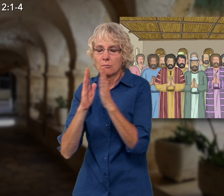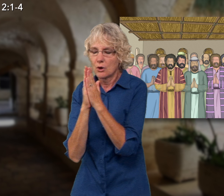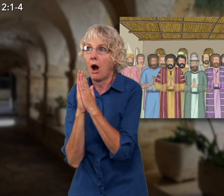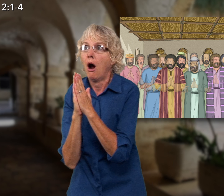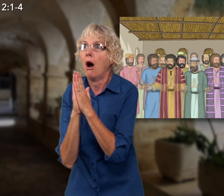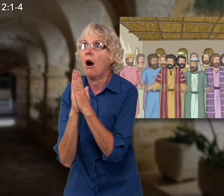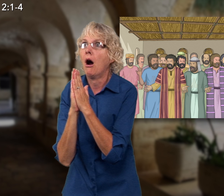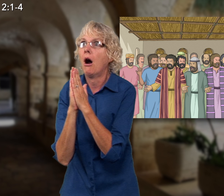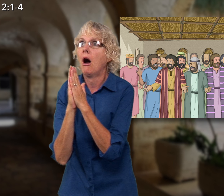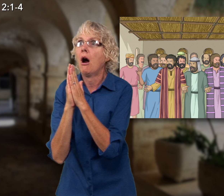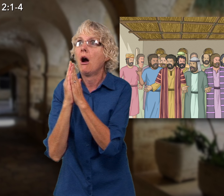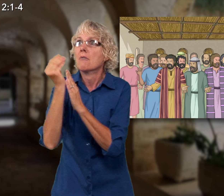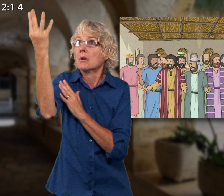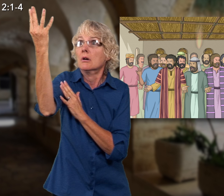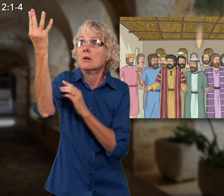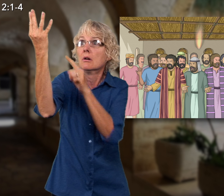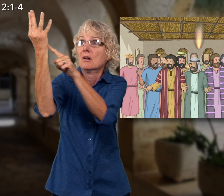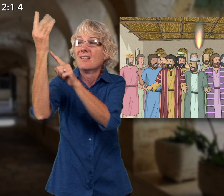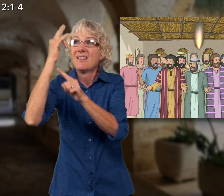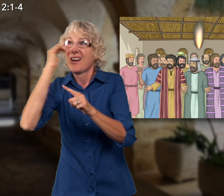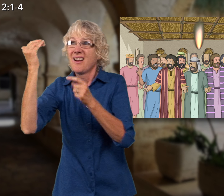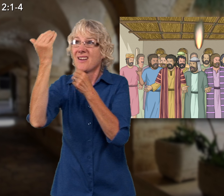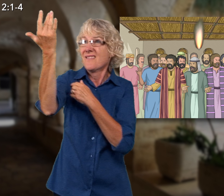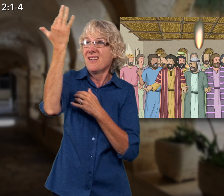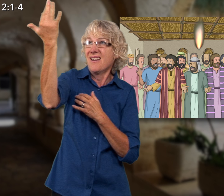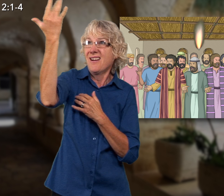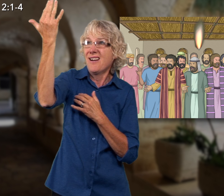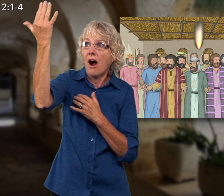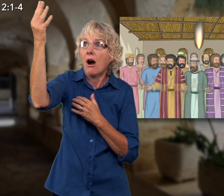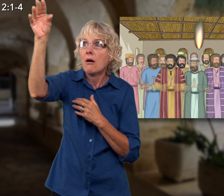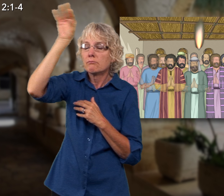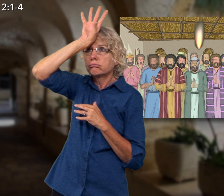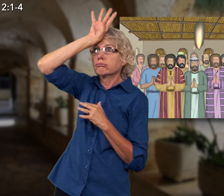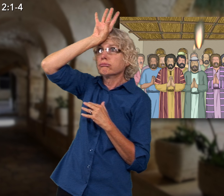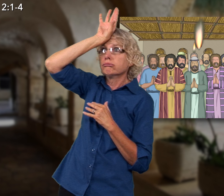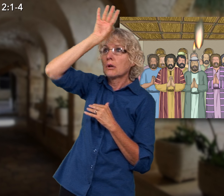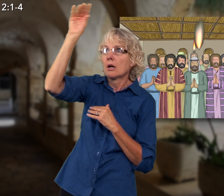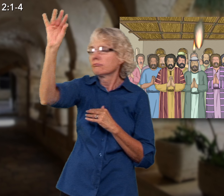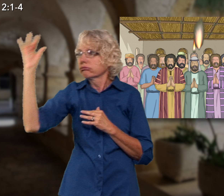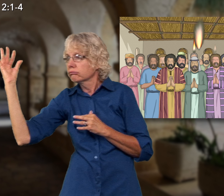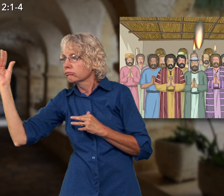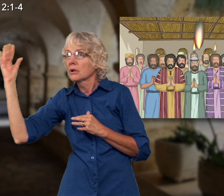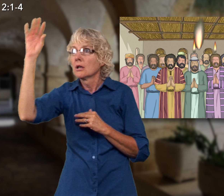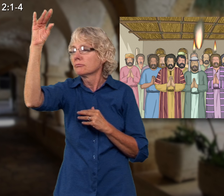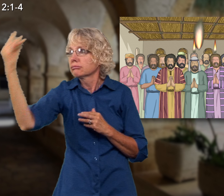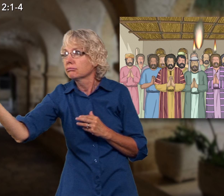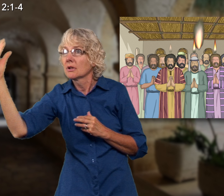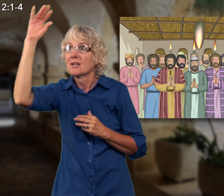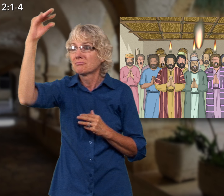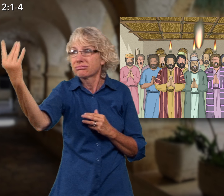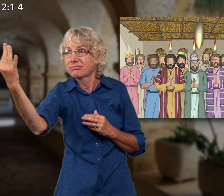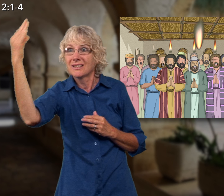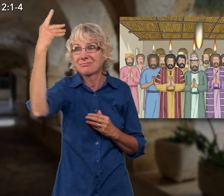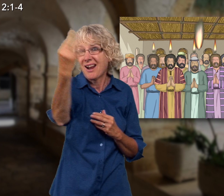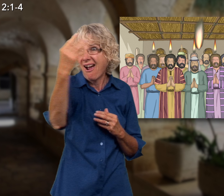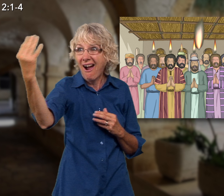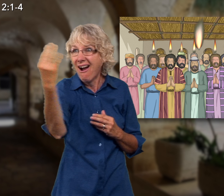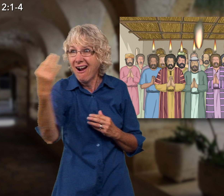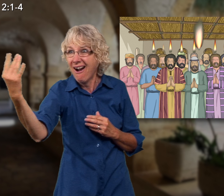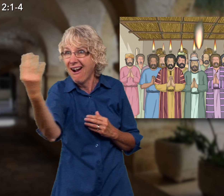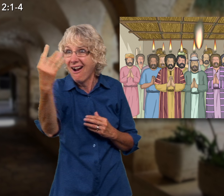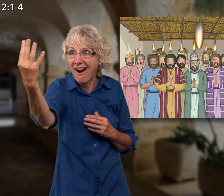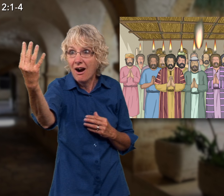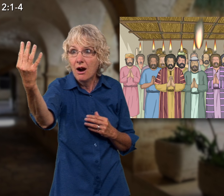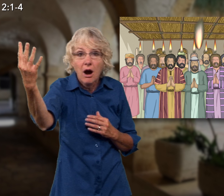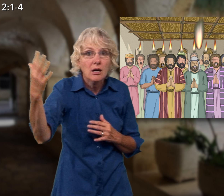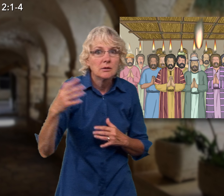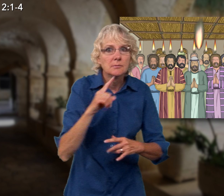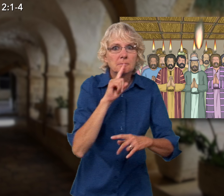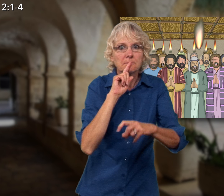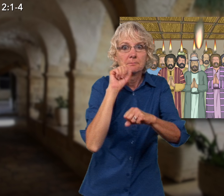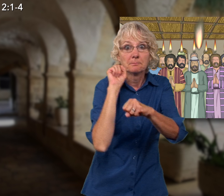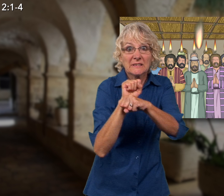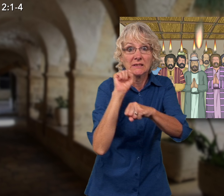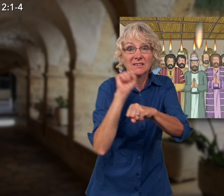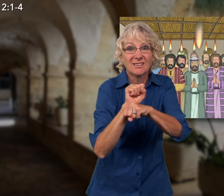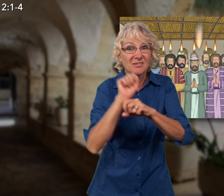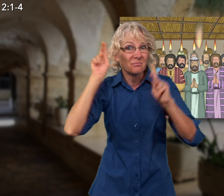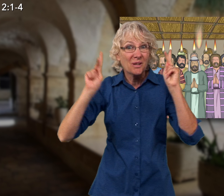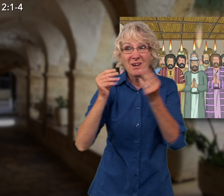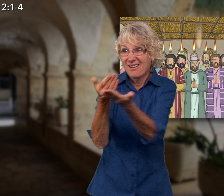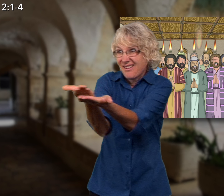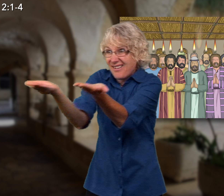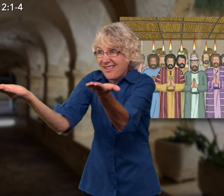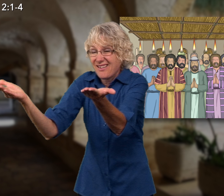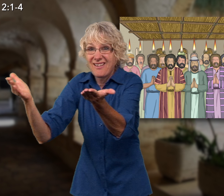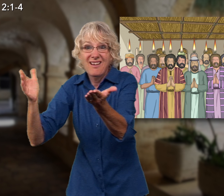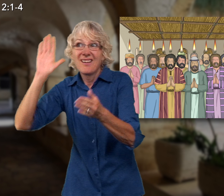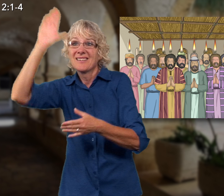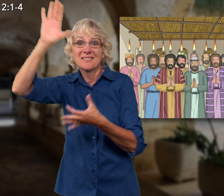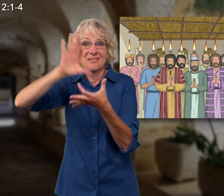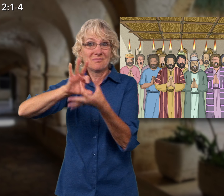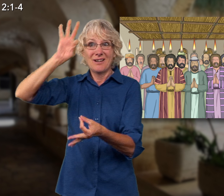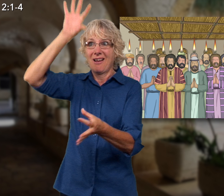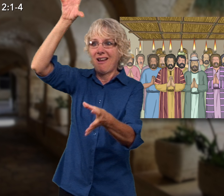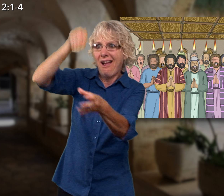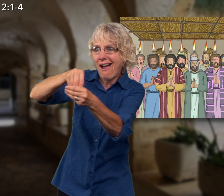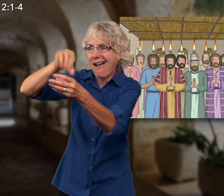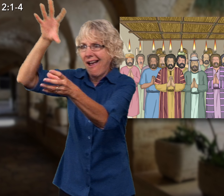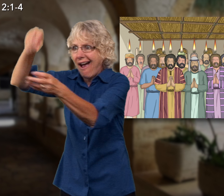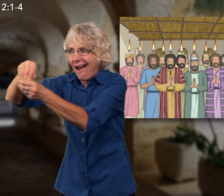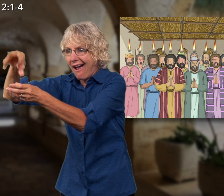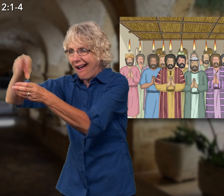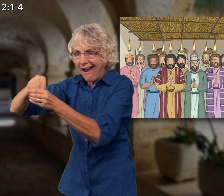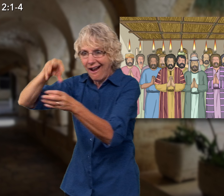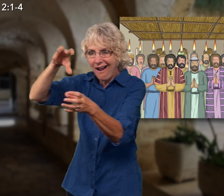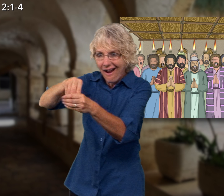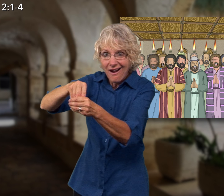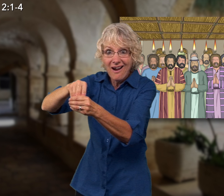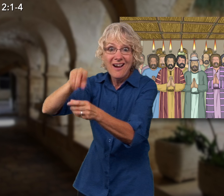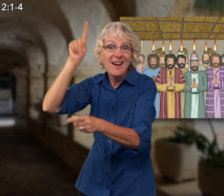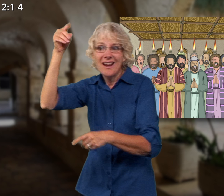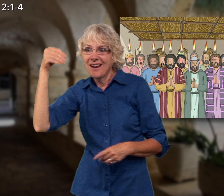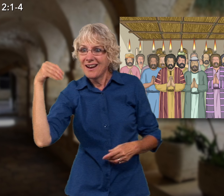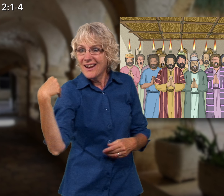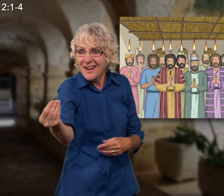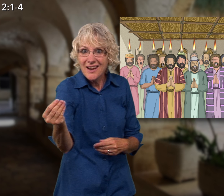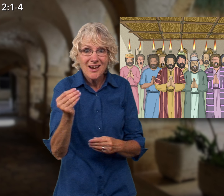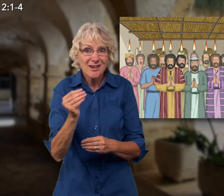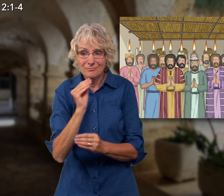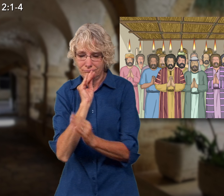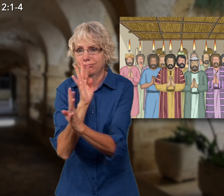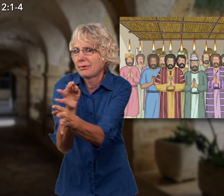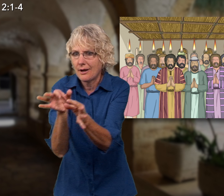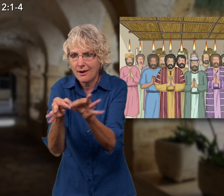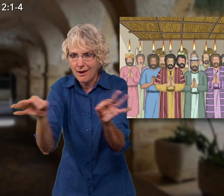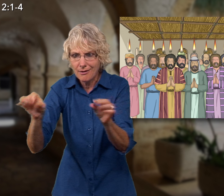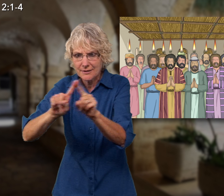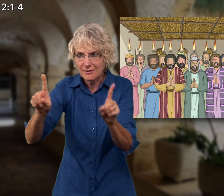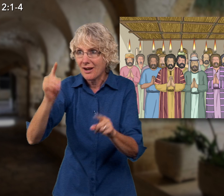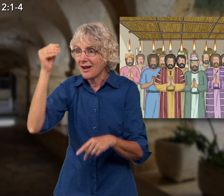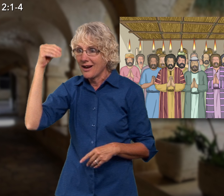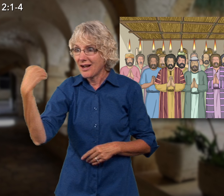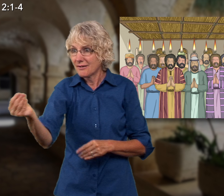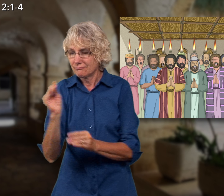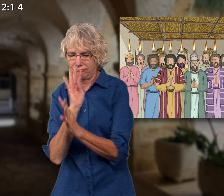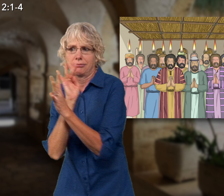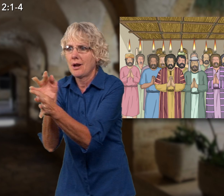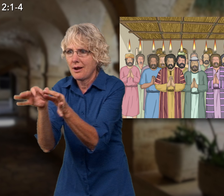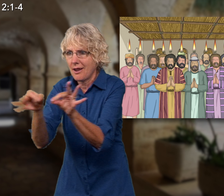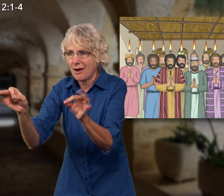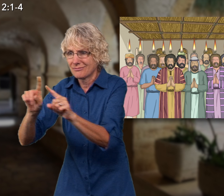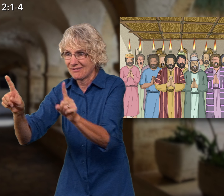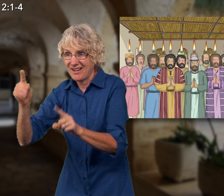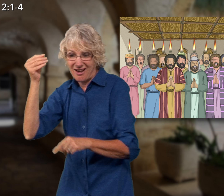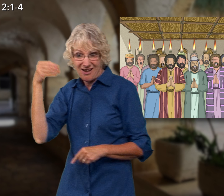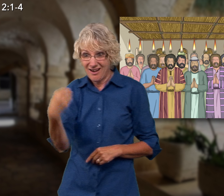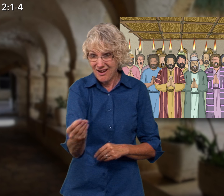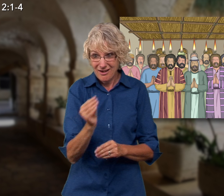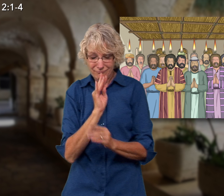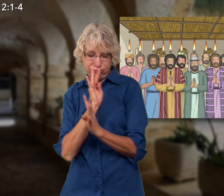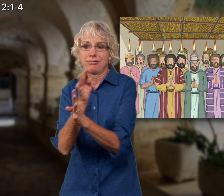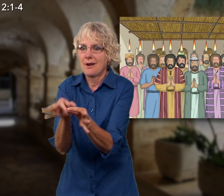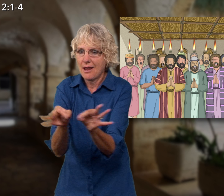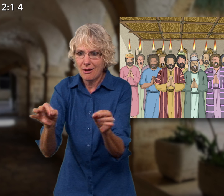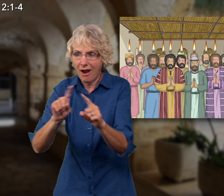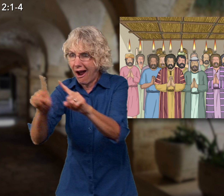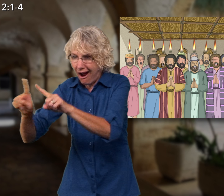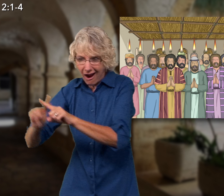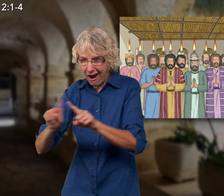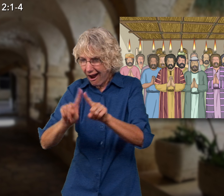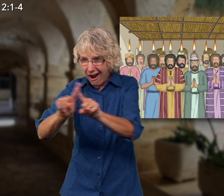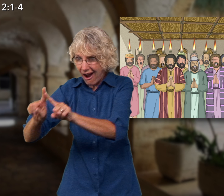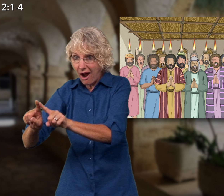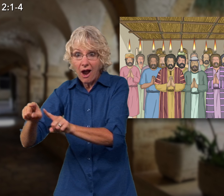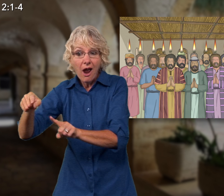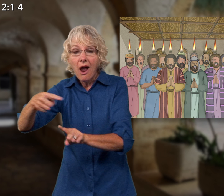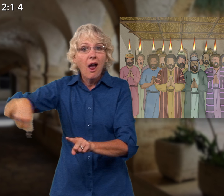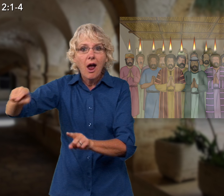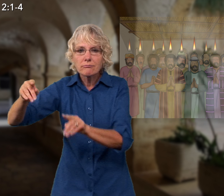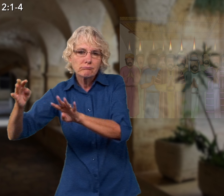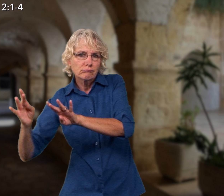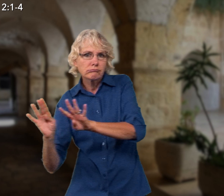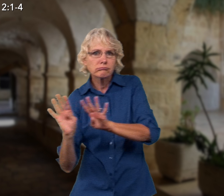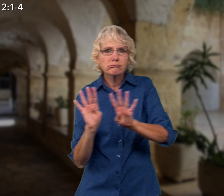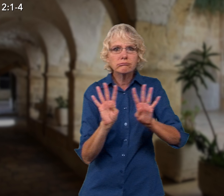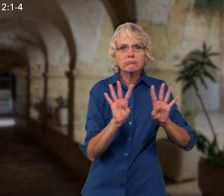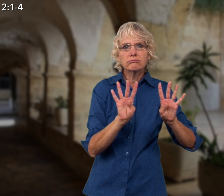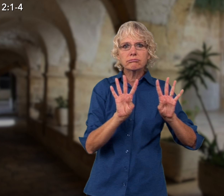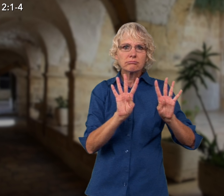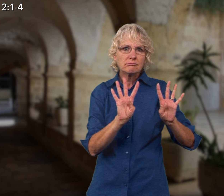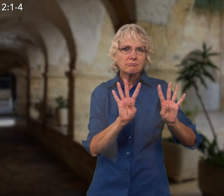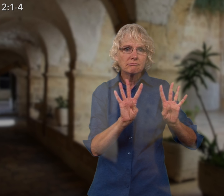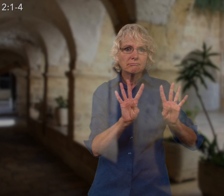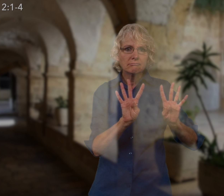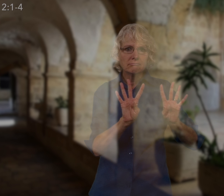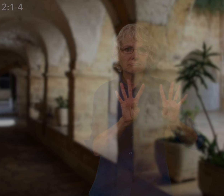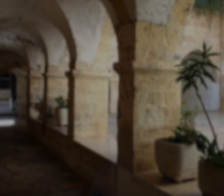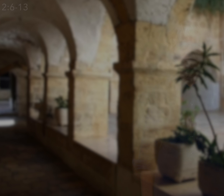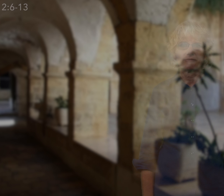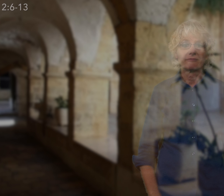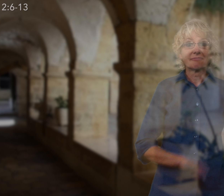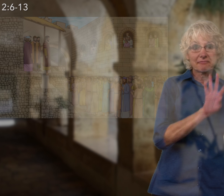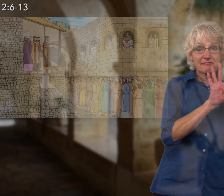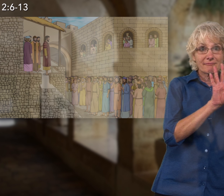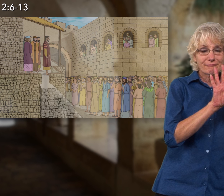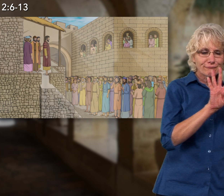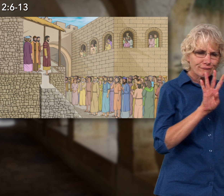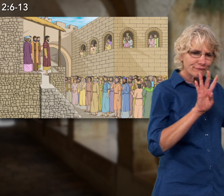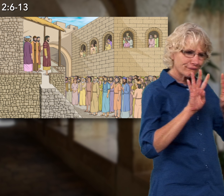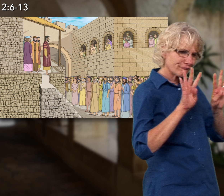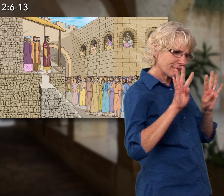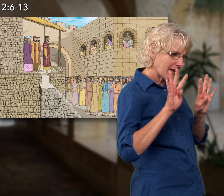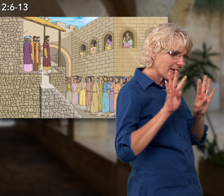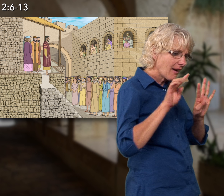They saw tongues like flames of fire that separated and came to rest on each of them. And they were all filled with the Holy Spirit and began to speak in other tongues as the Spirit enabled them.